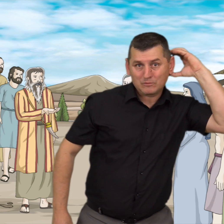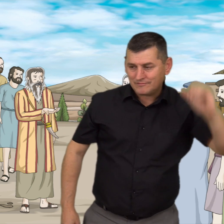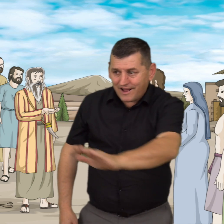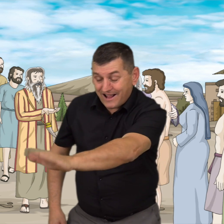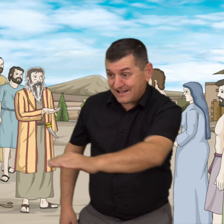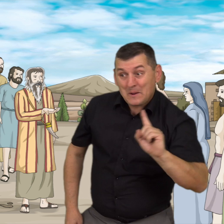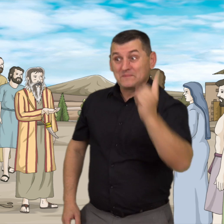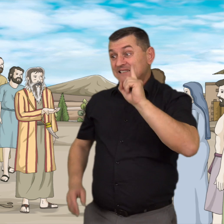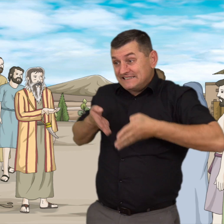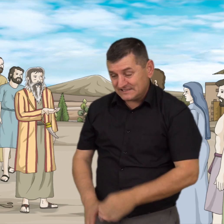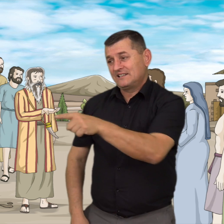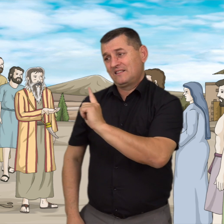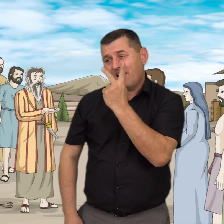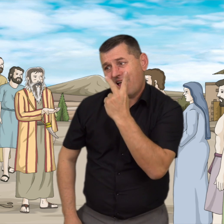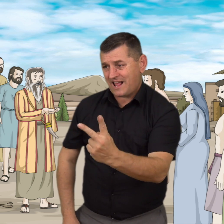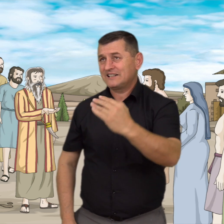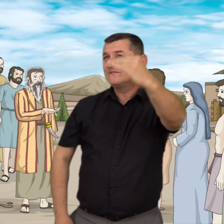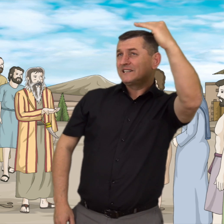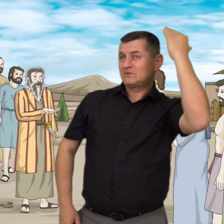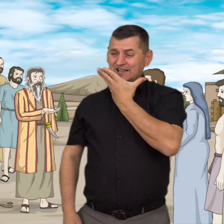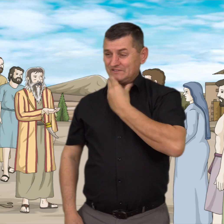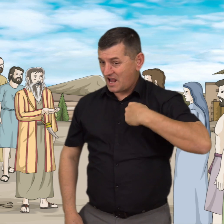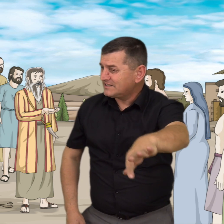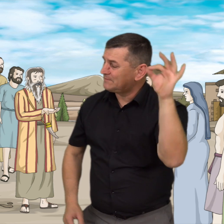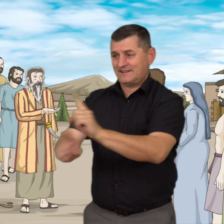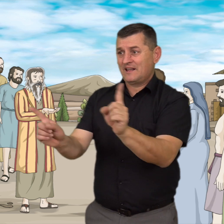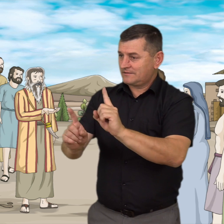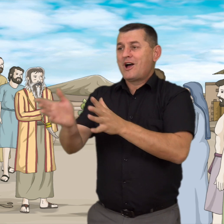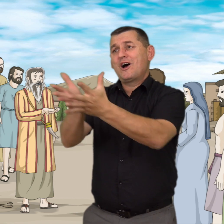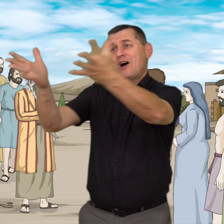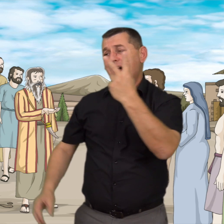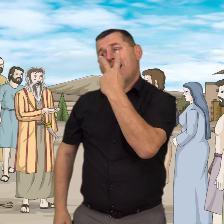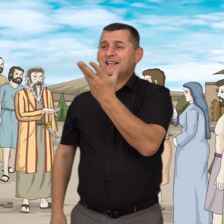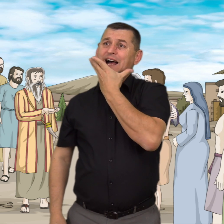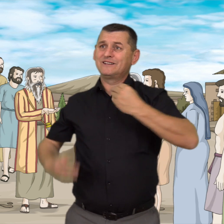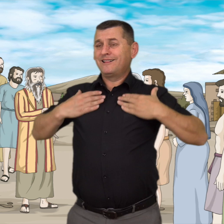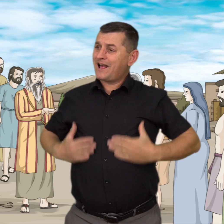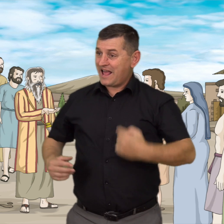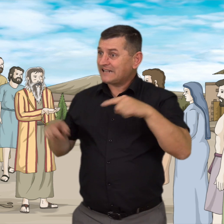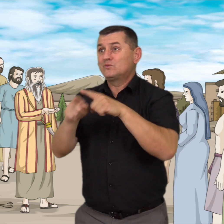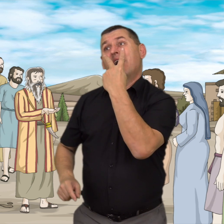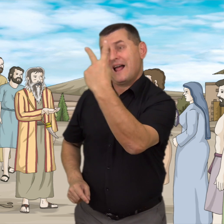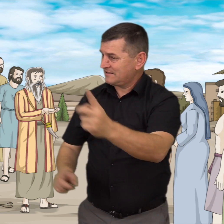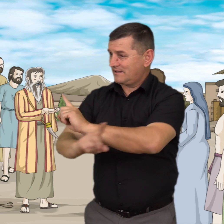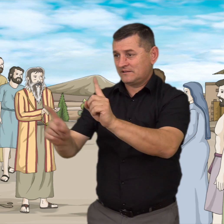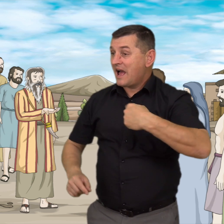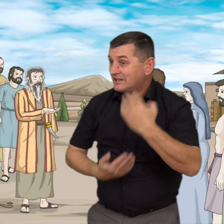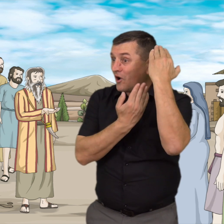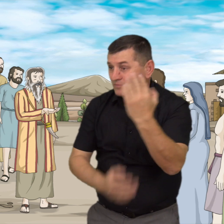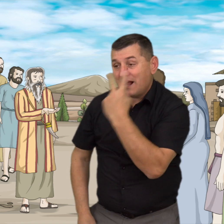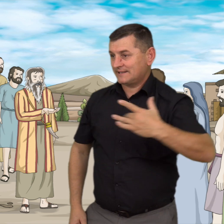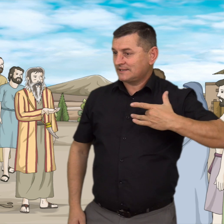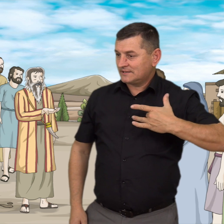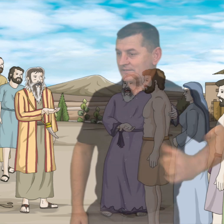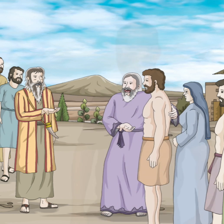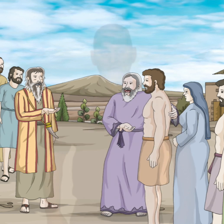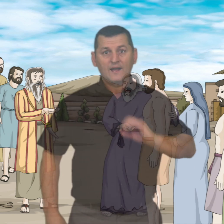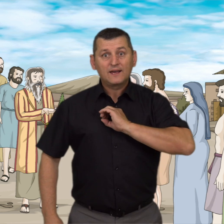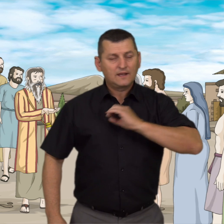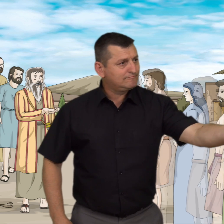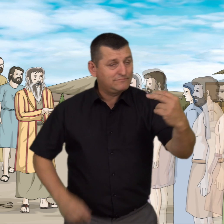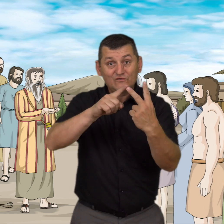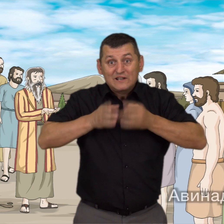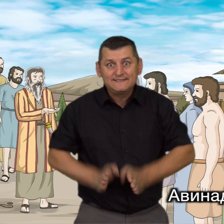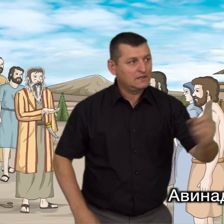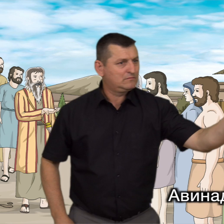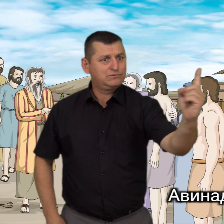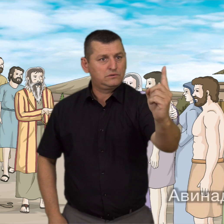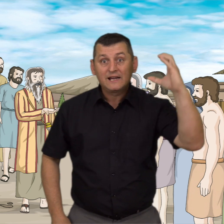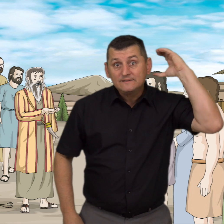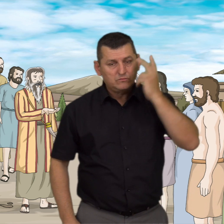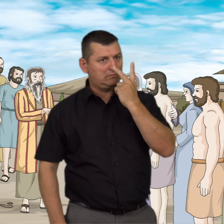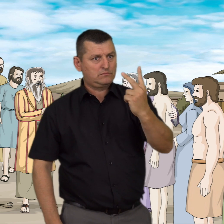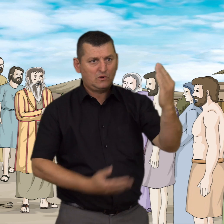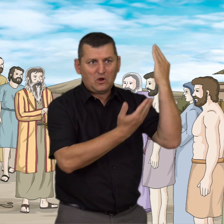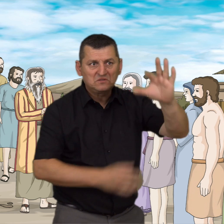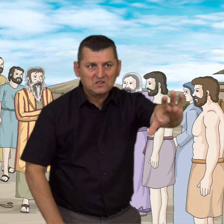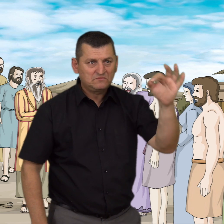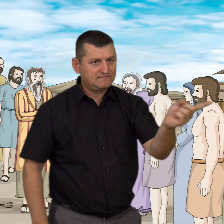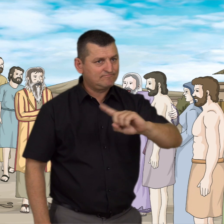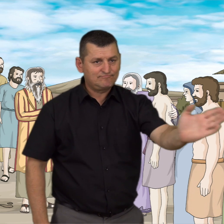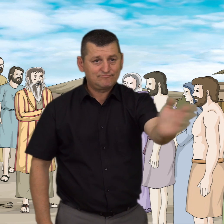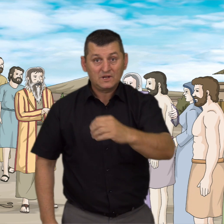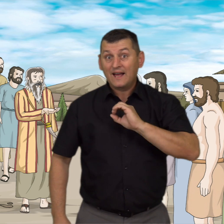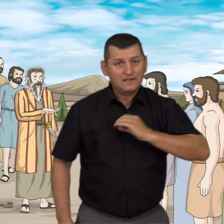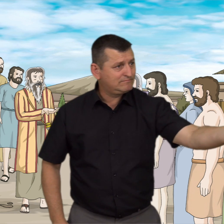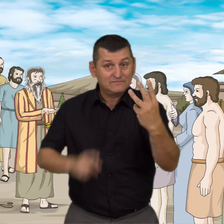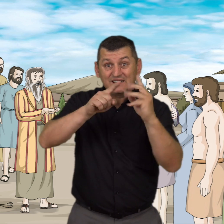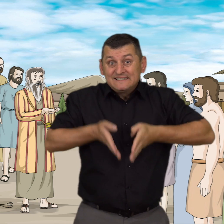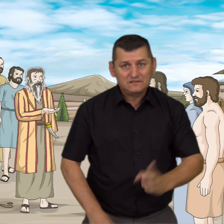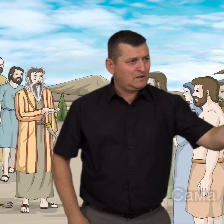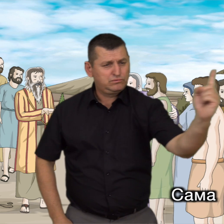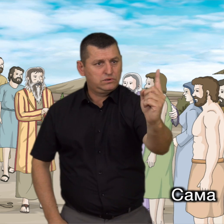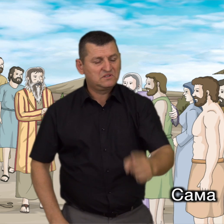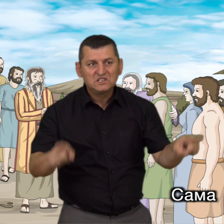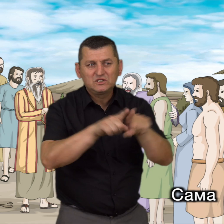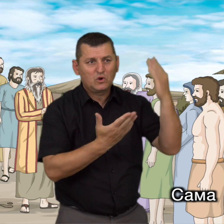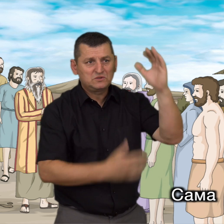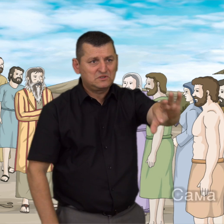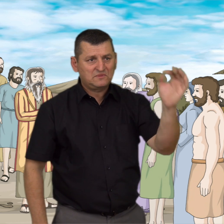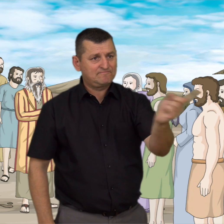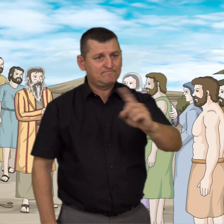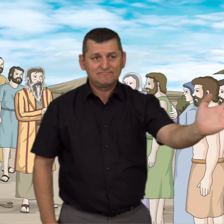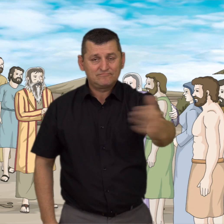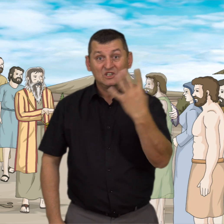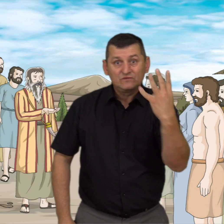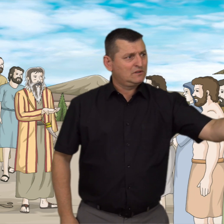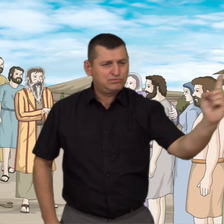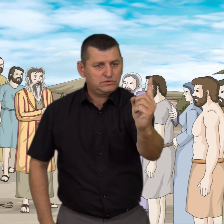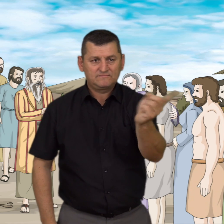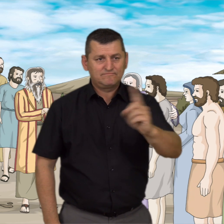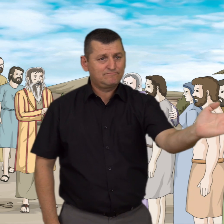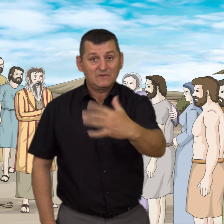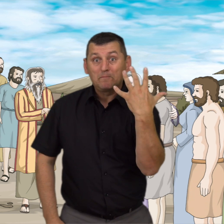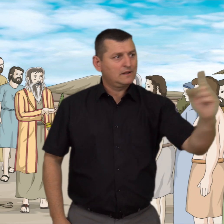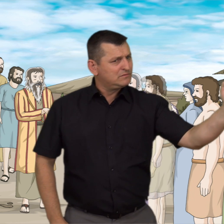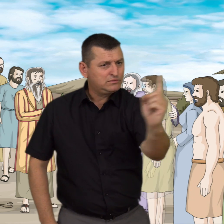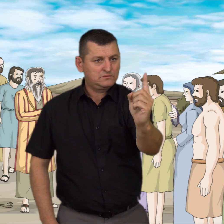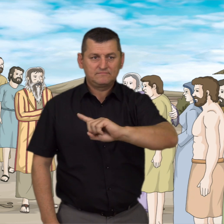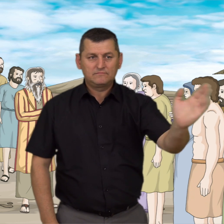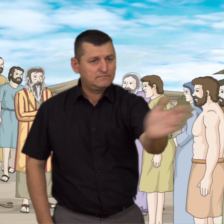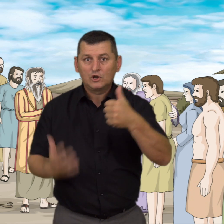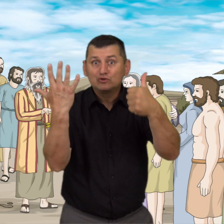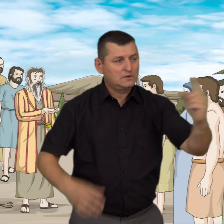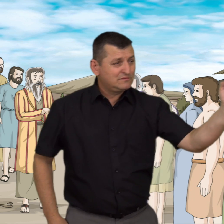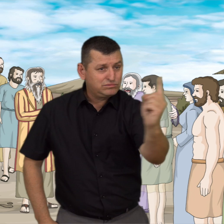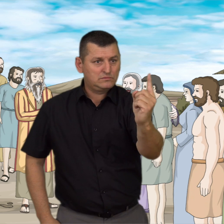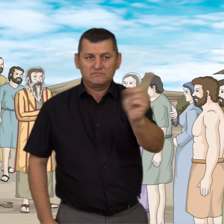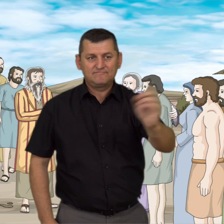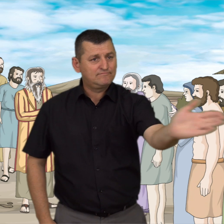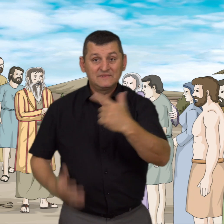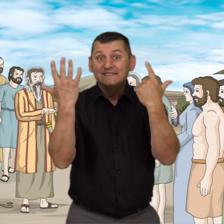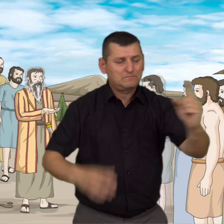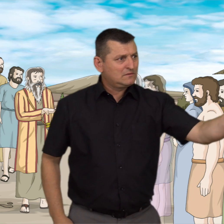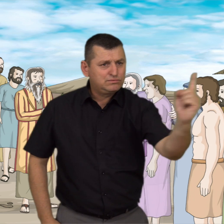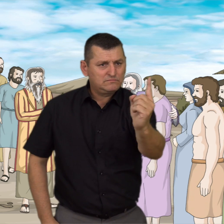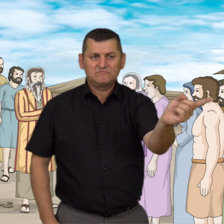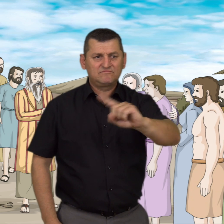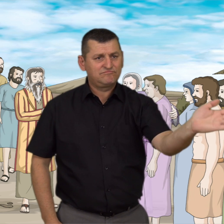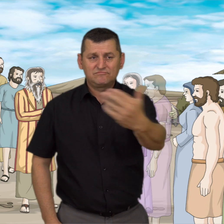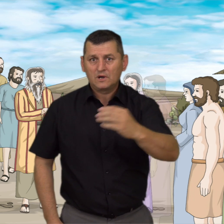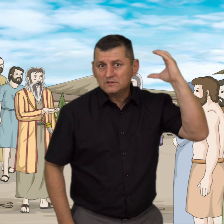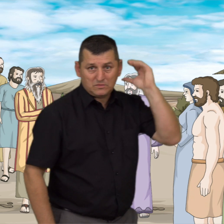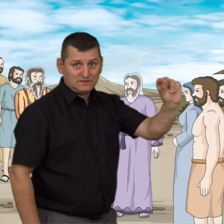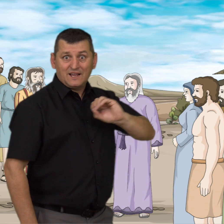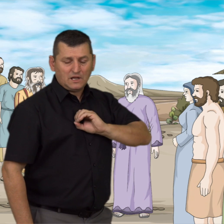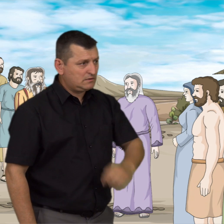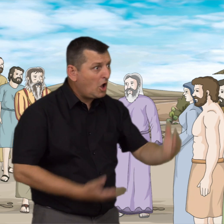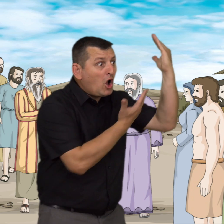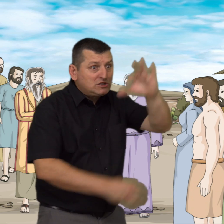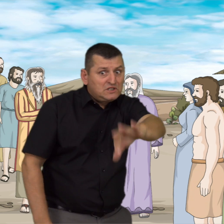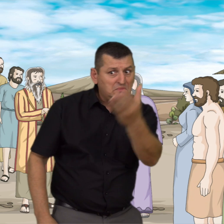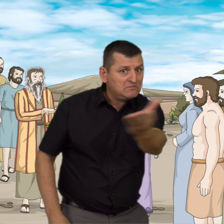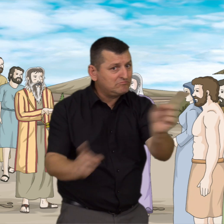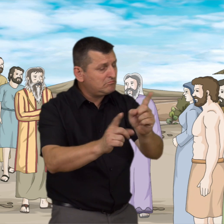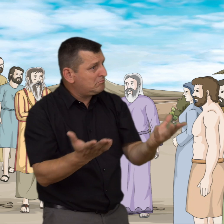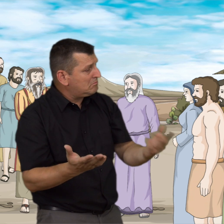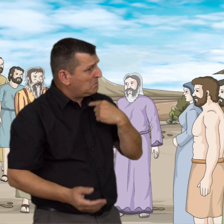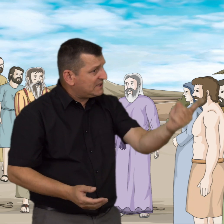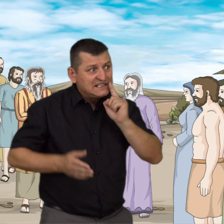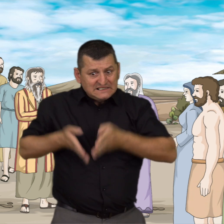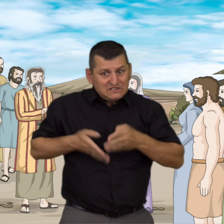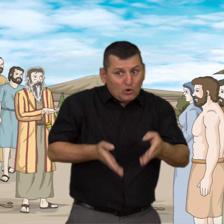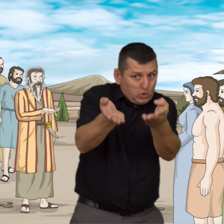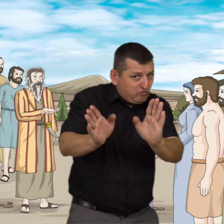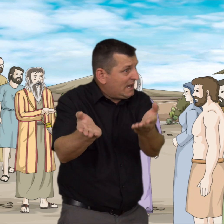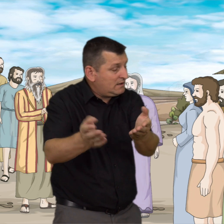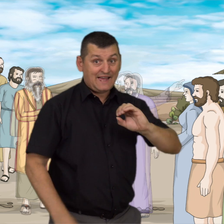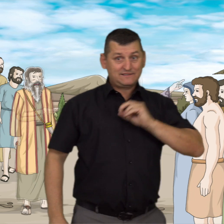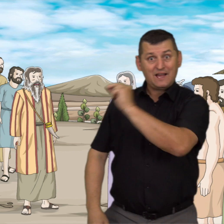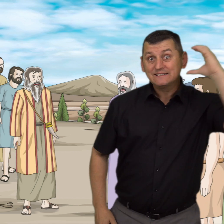the LORD does not see as man does. For man sees the outward appearance, but the LORD sees the heart.” Then Jesse called Abinadab and presented him to Samuel, who said, “The LORD has not chosen this one either.” Next Jesse presented Shammah, but Samuel said, “The LORD has not chosen this one either.”